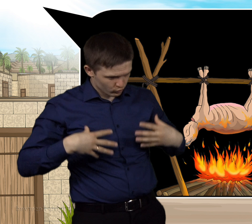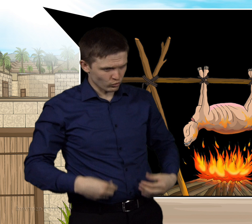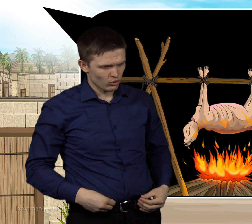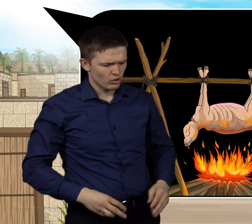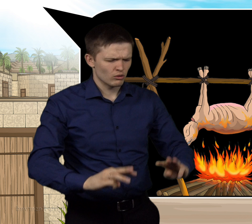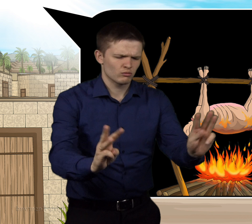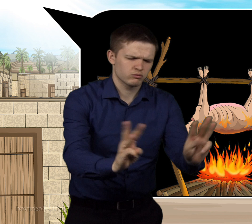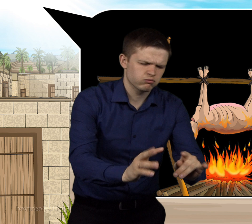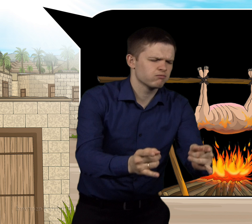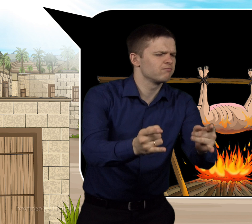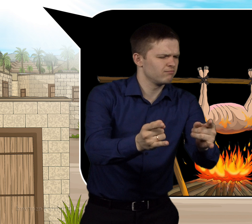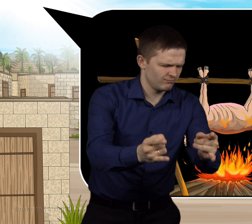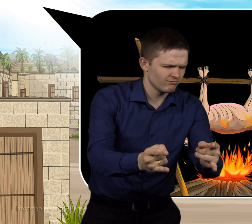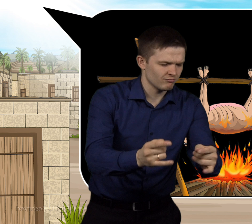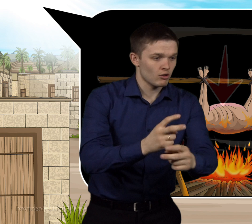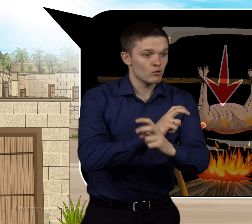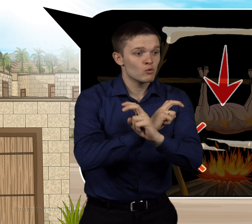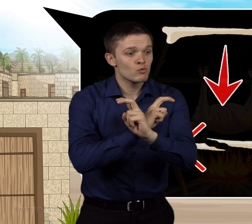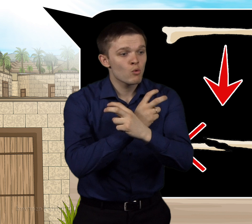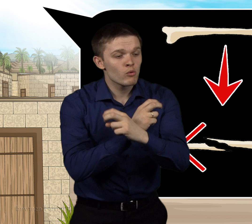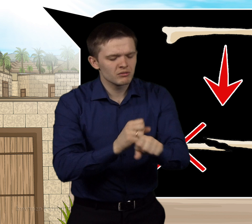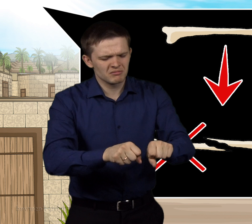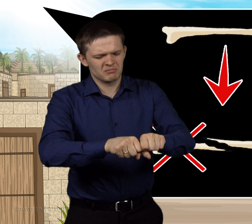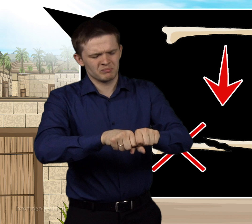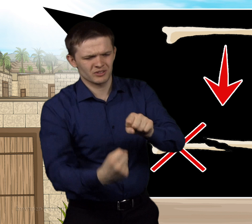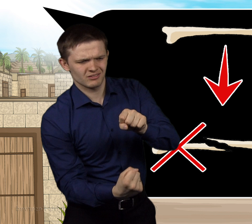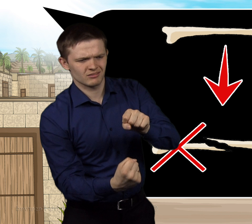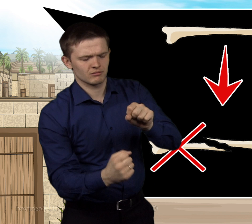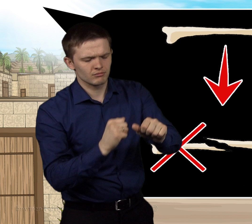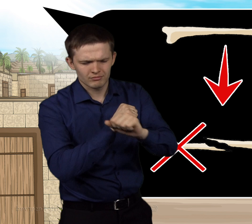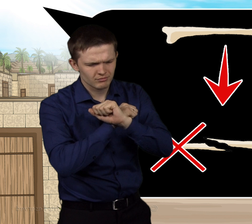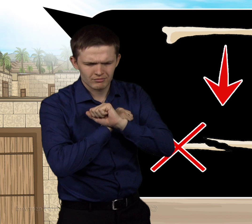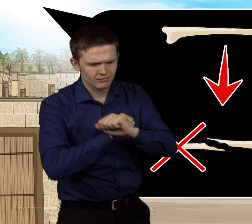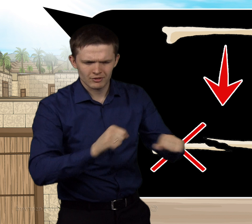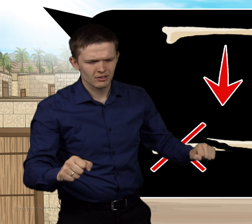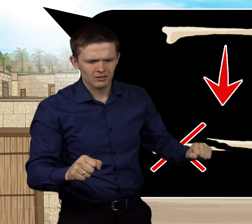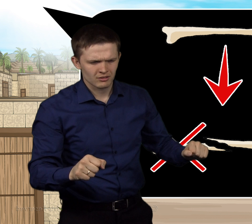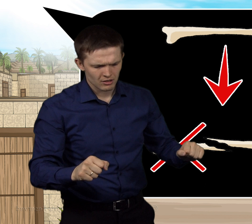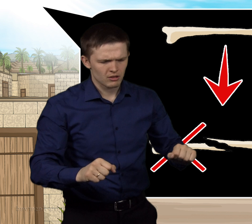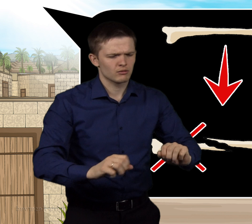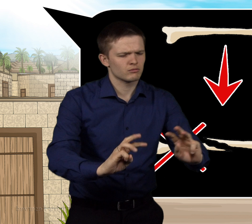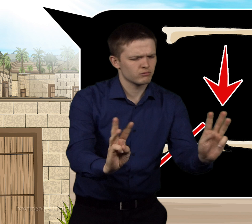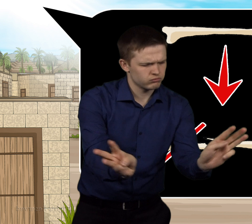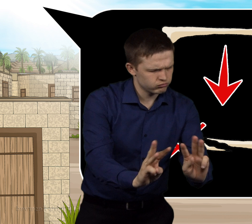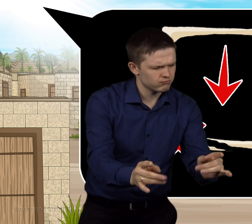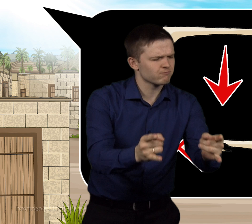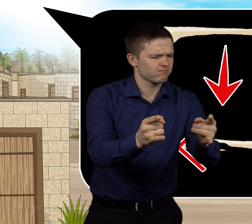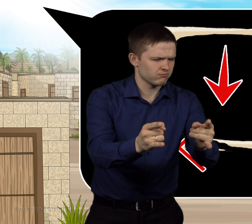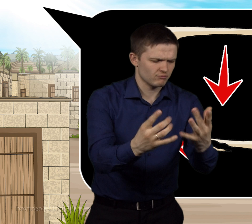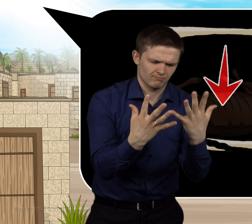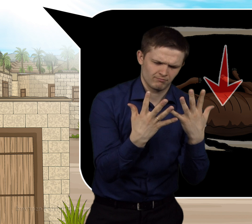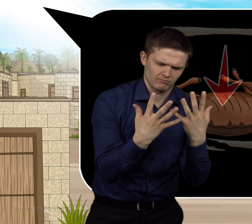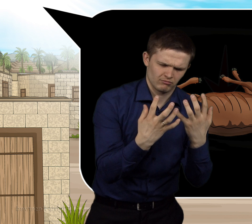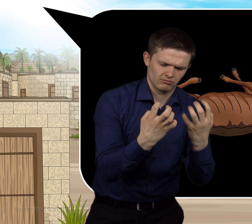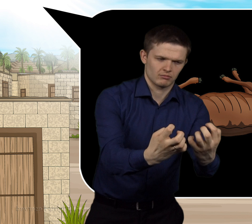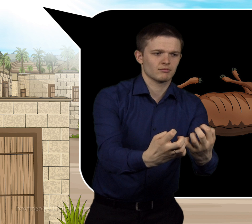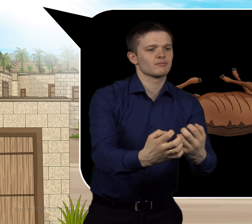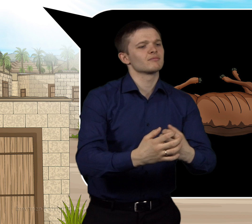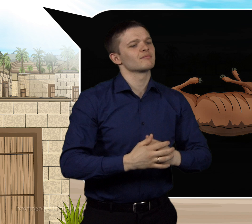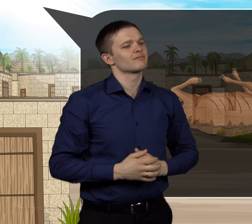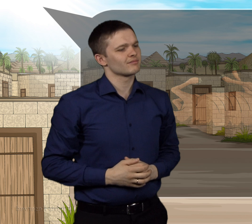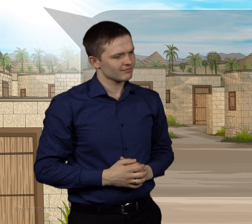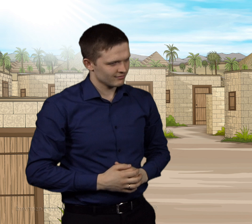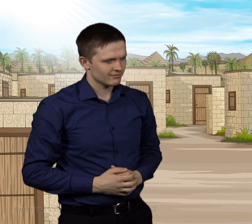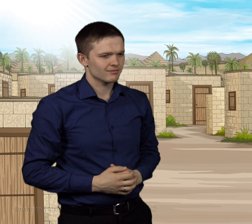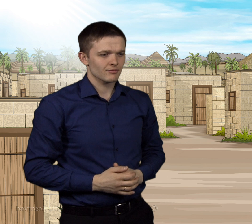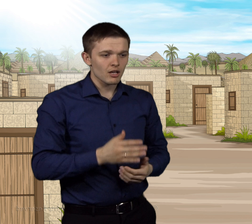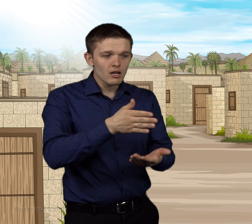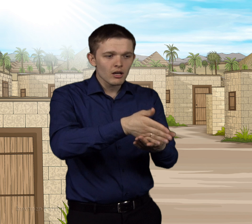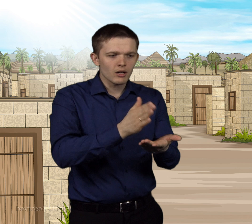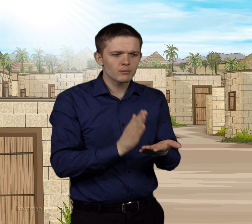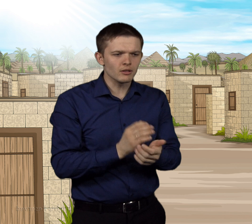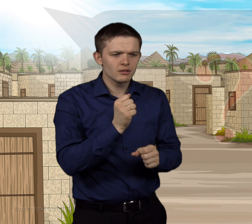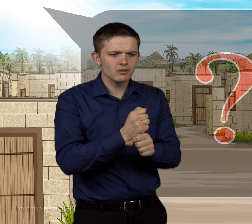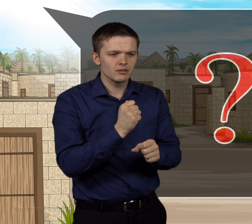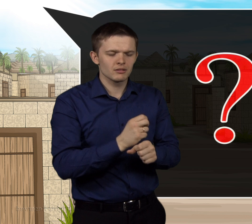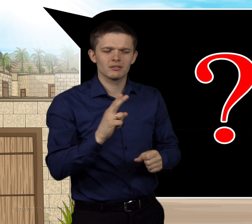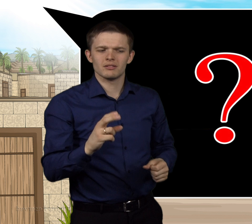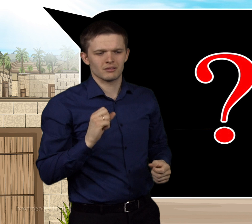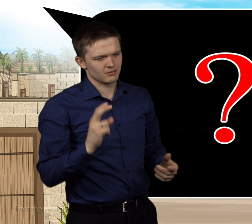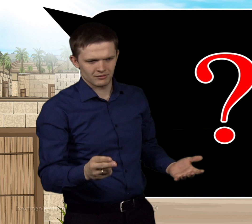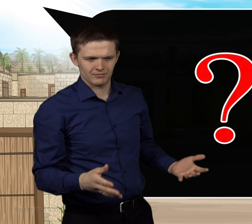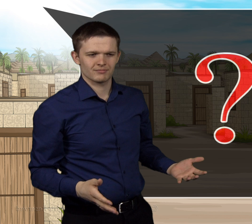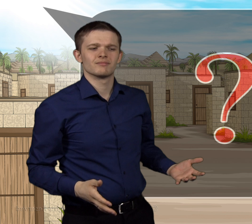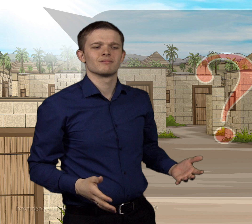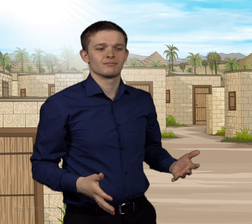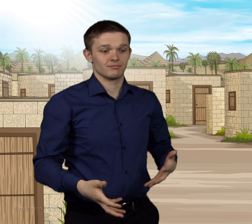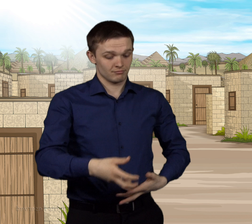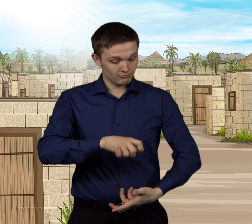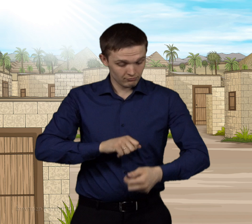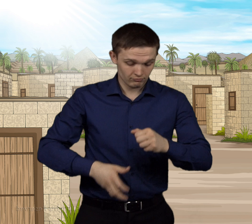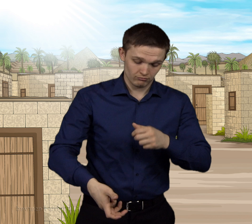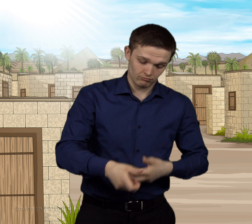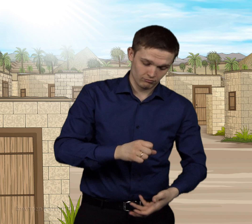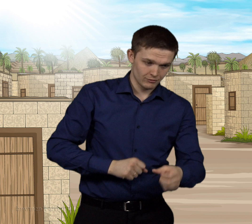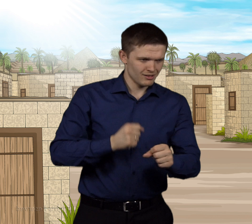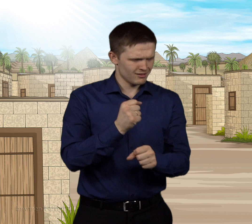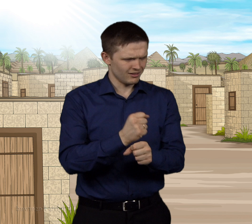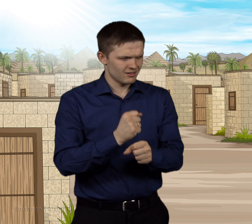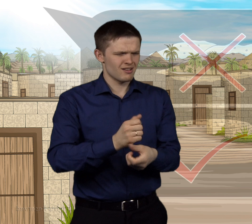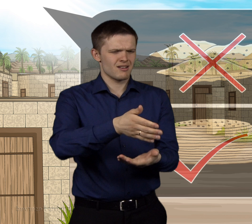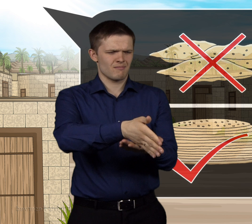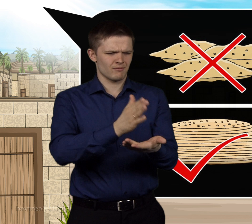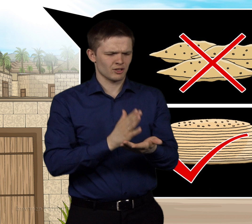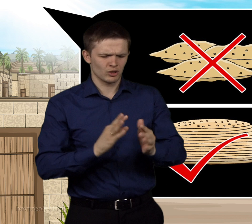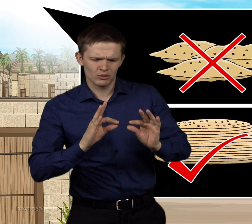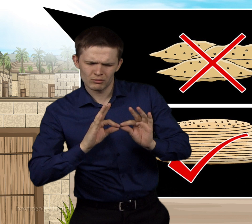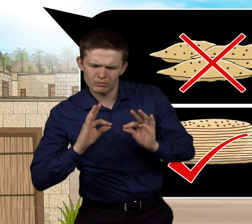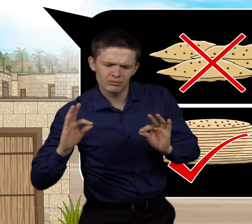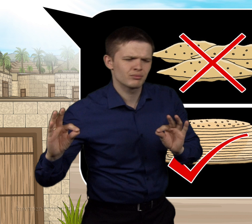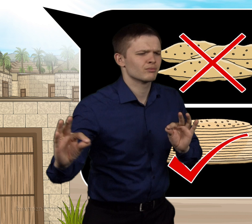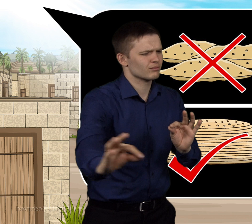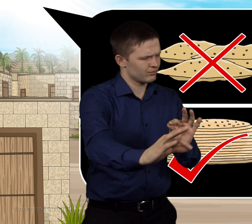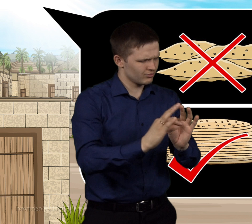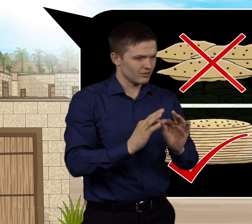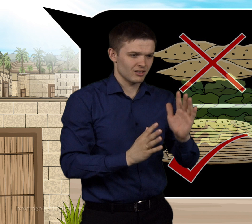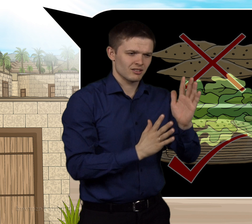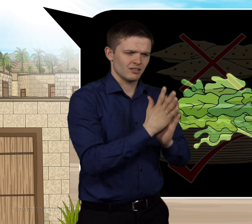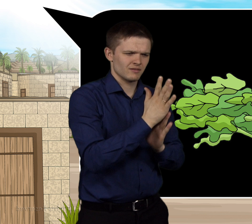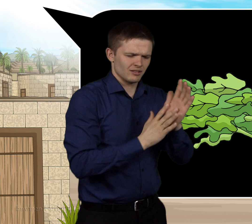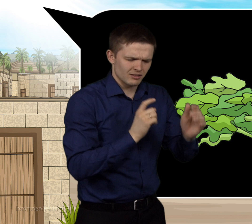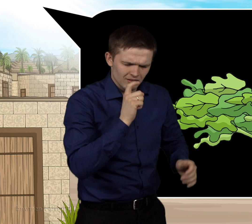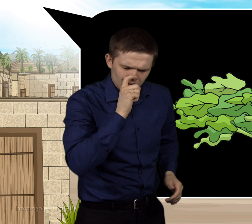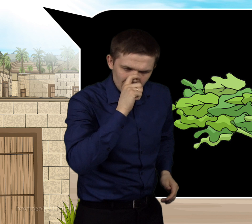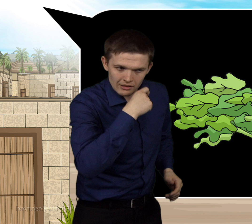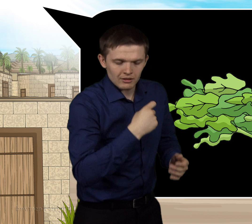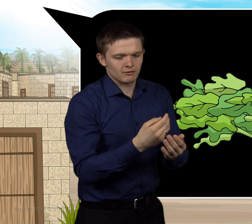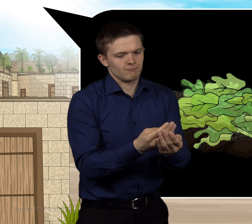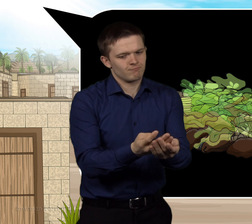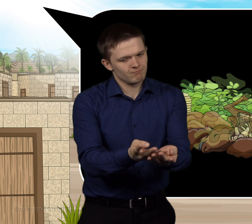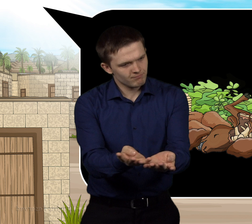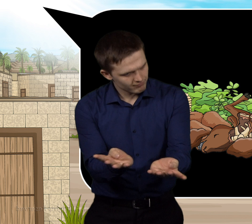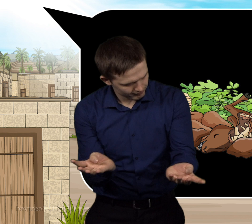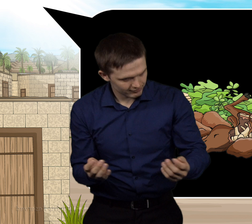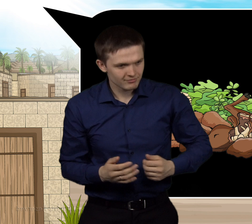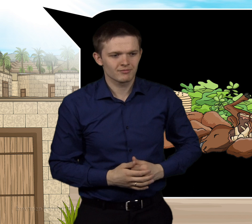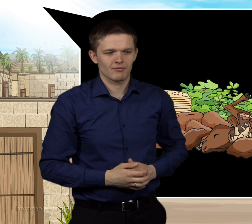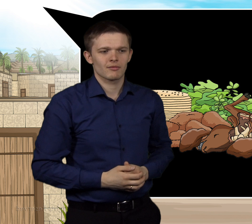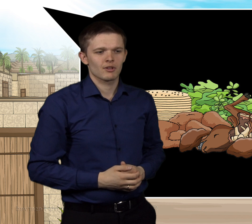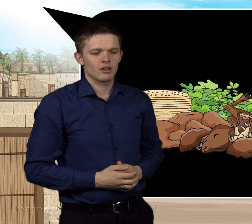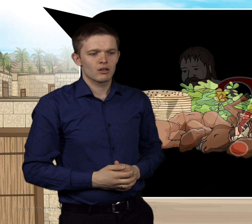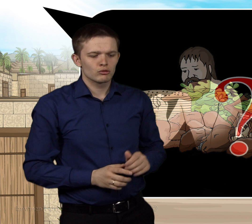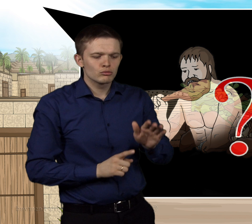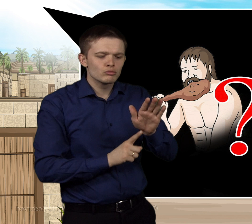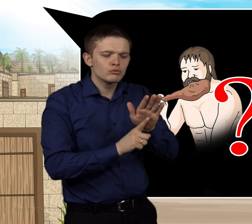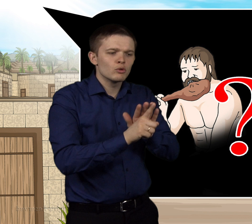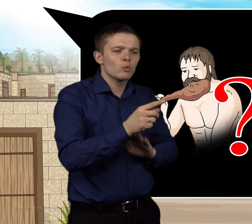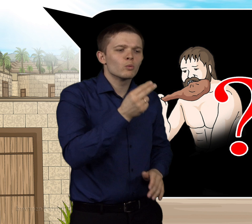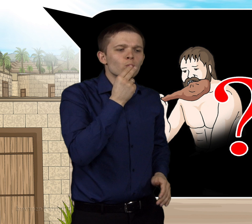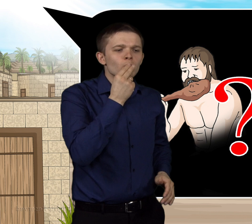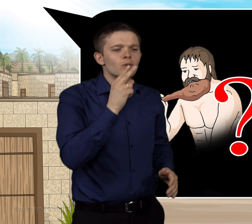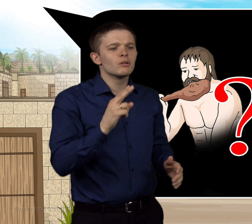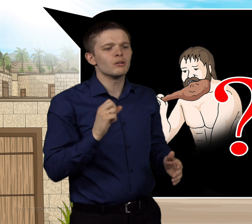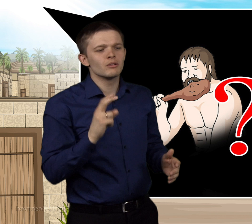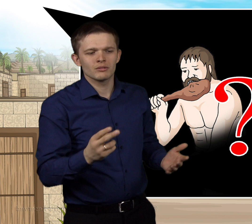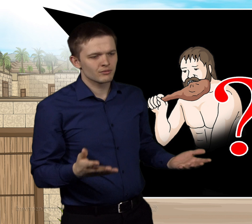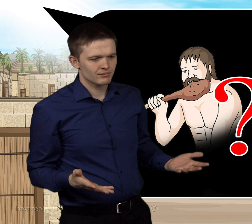Do not leave any of it until morning; before the morning you must burn up any part that is left over.